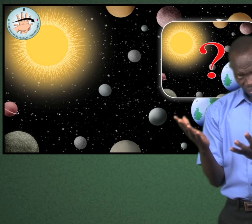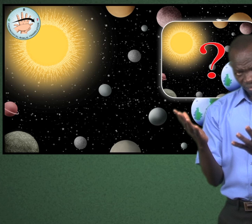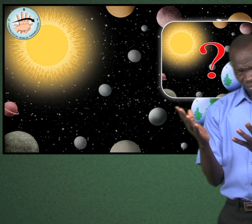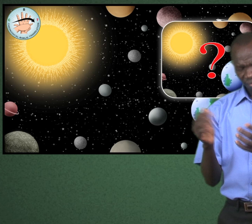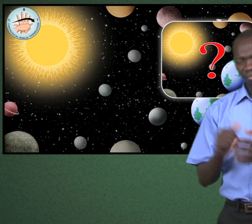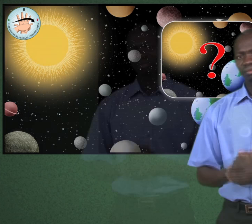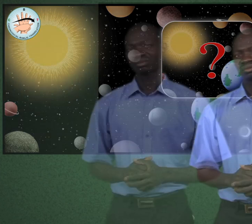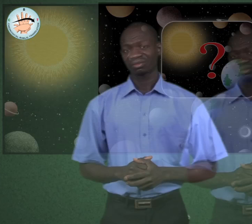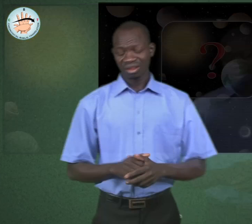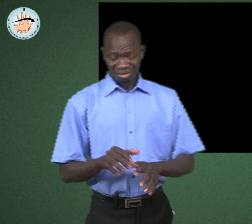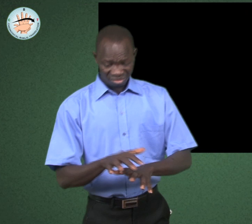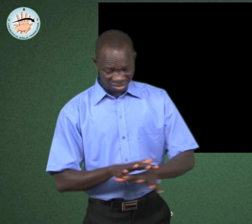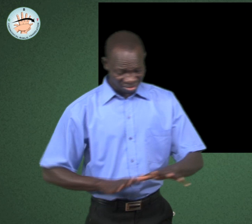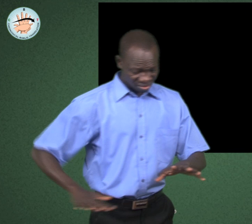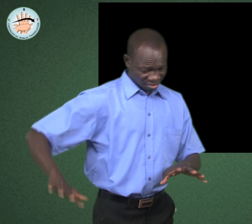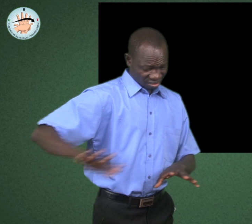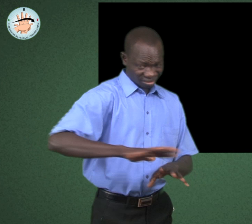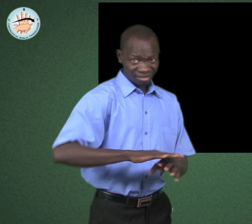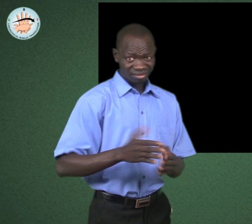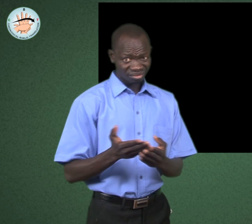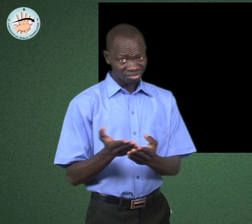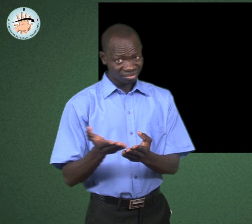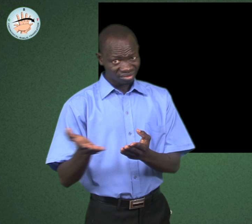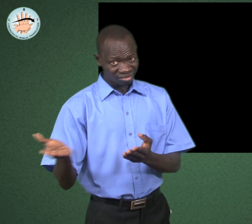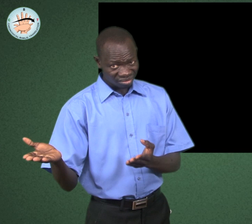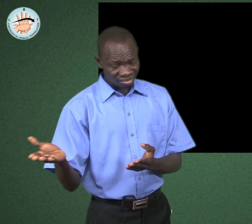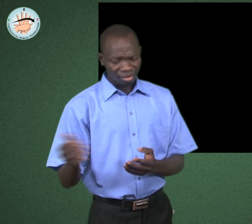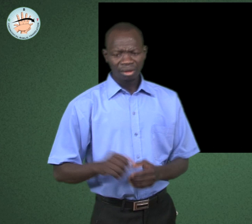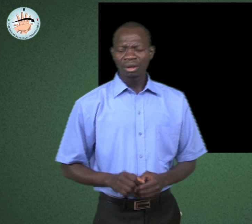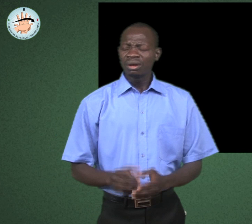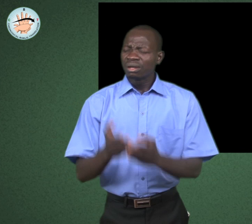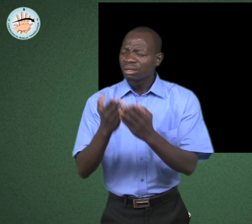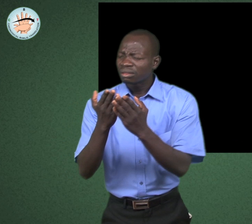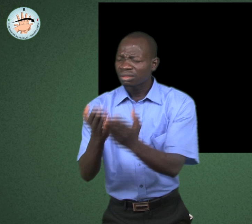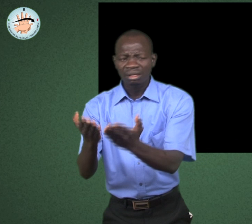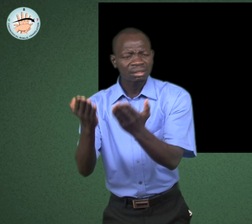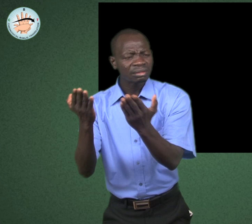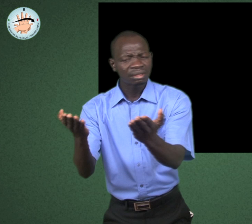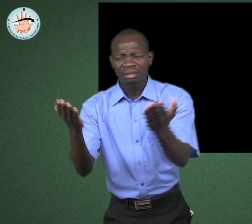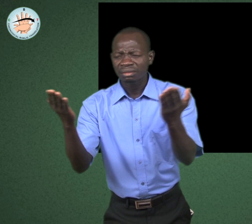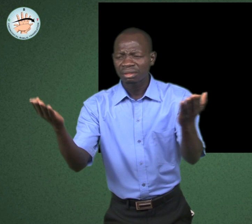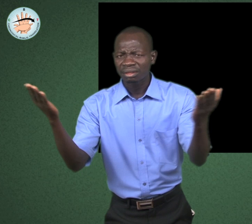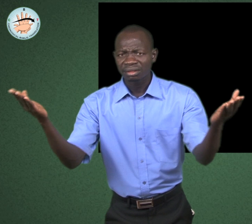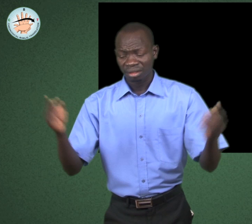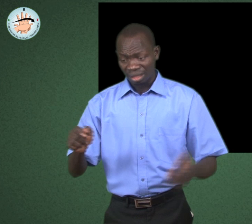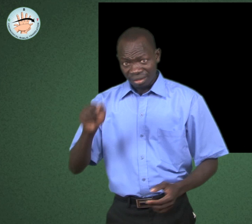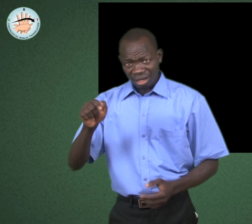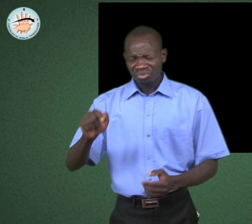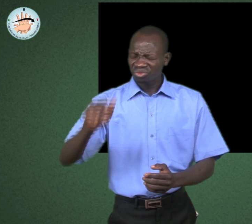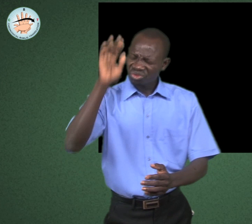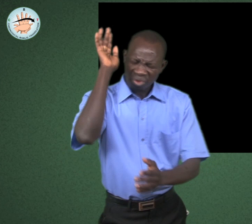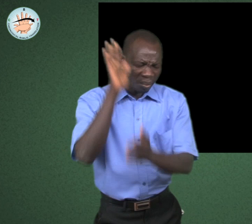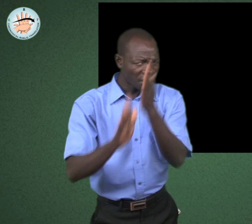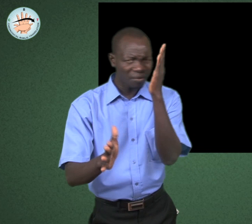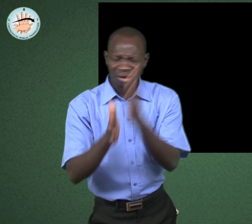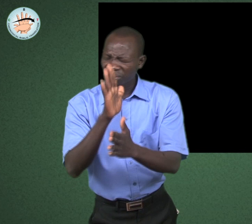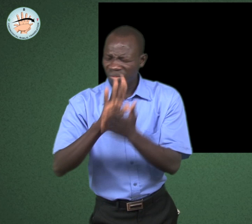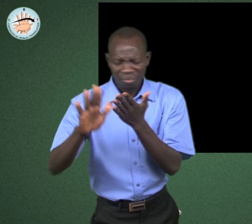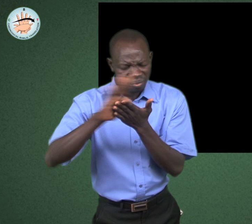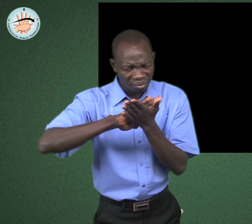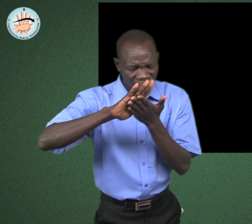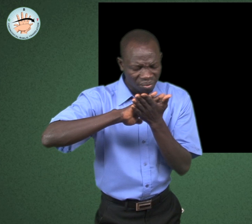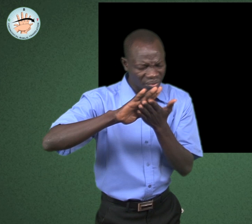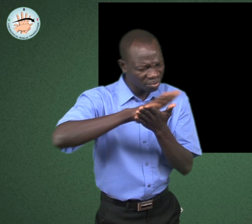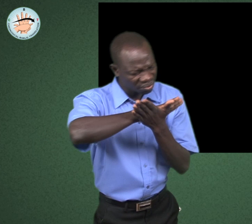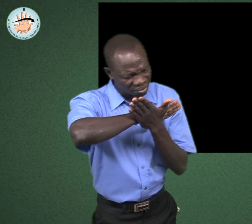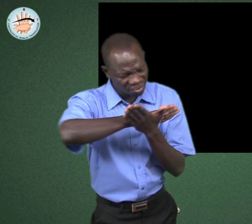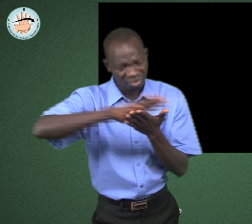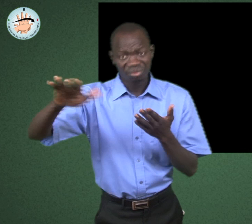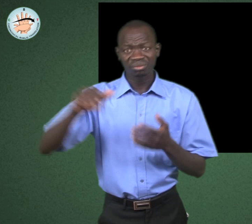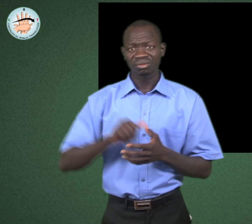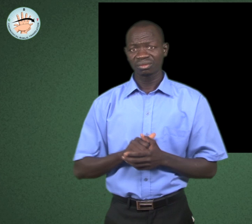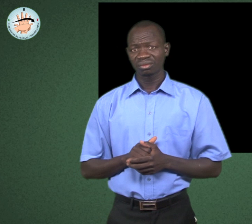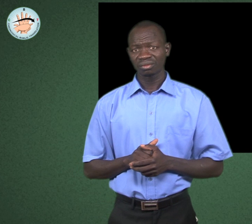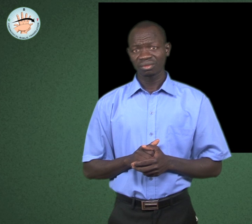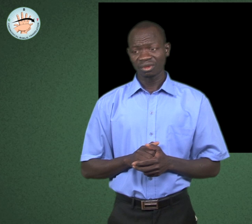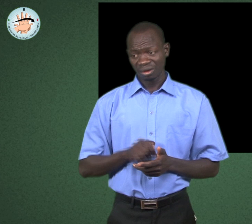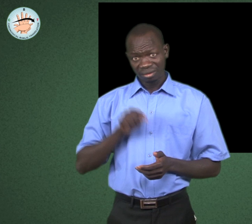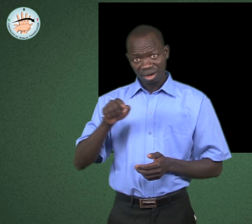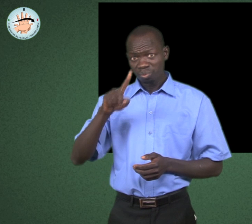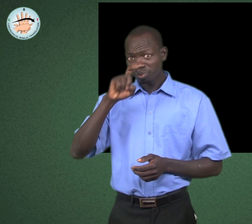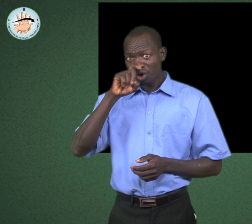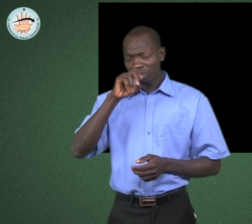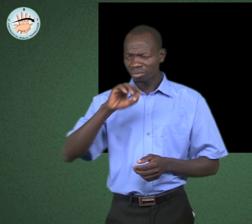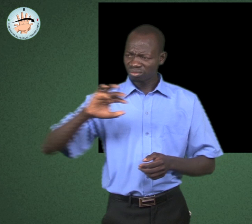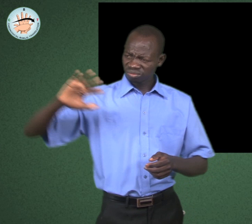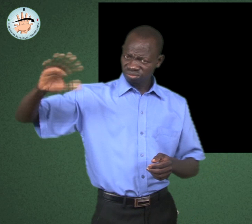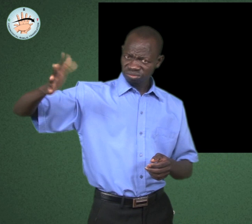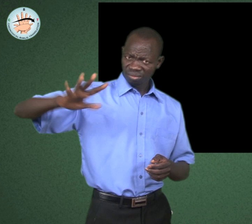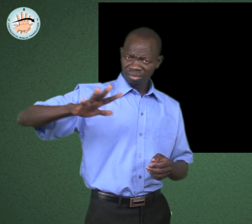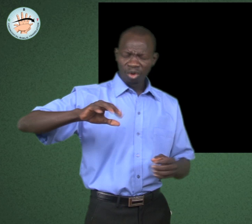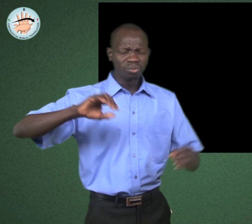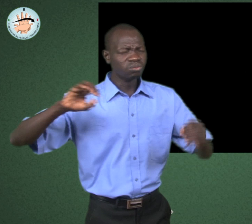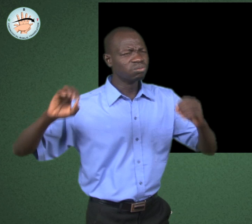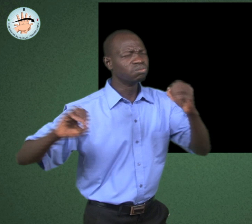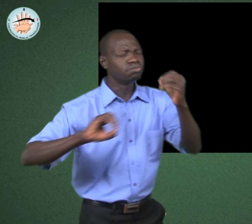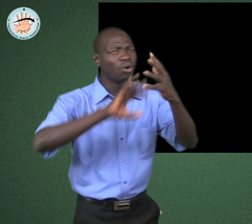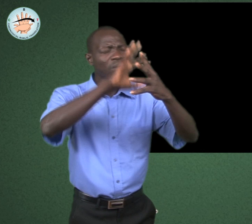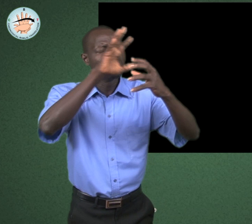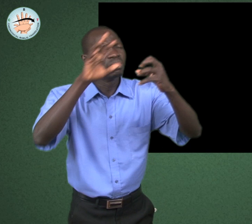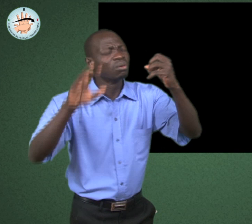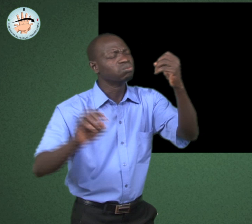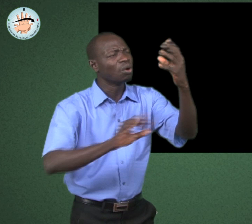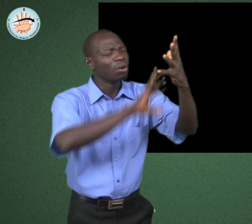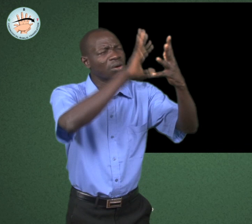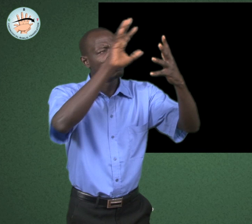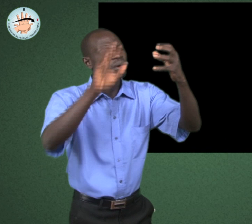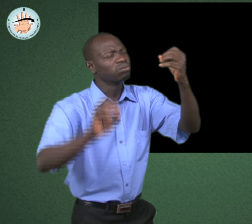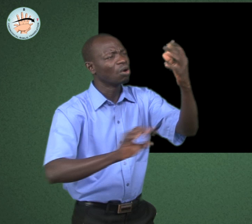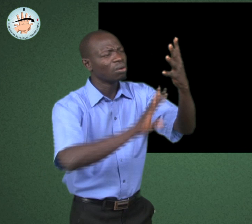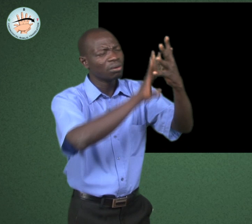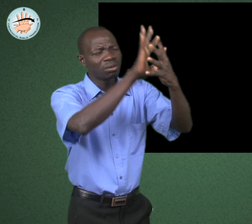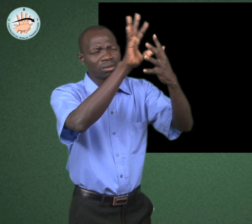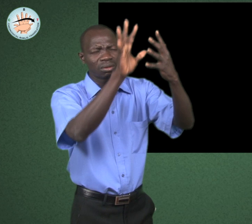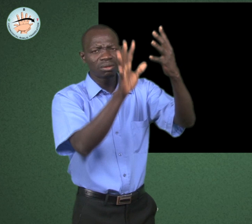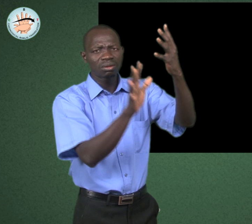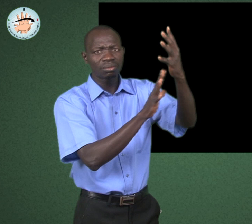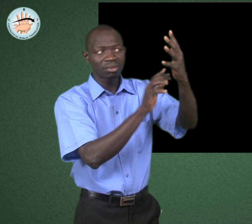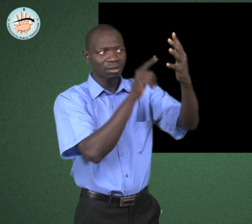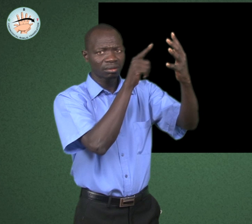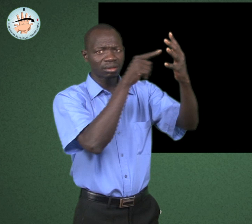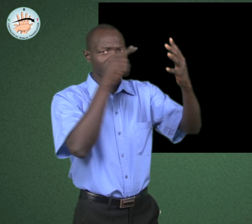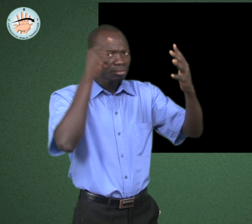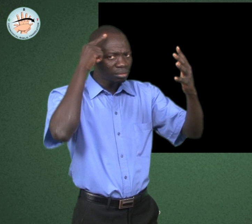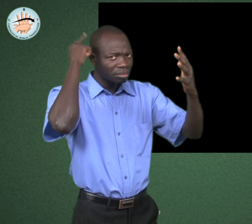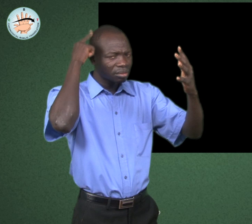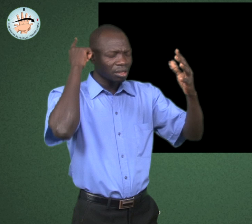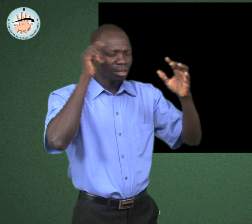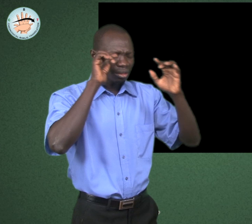Now the earth was formless and void, and darkness was over the surface of the deep.